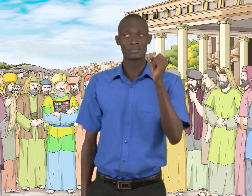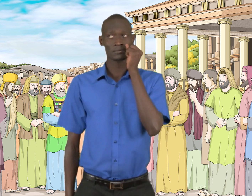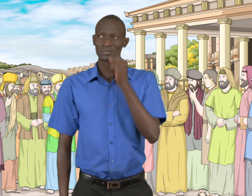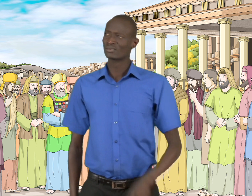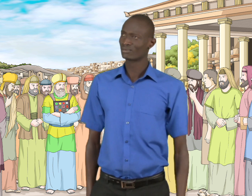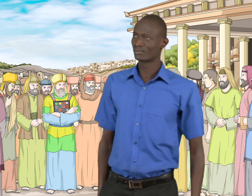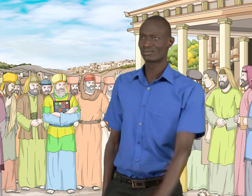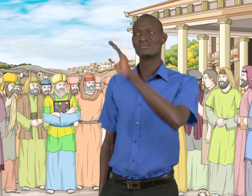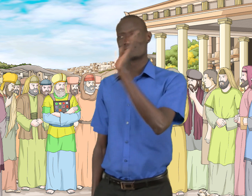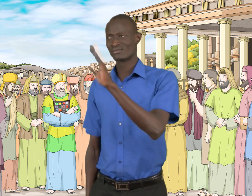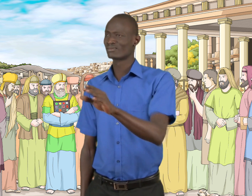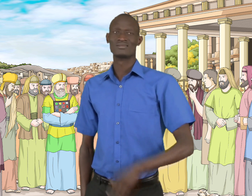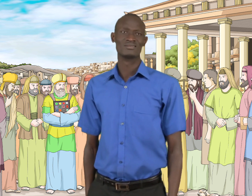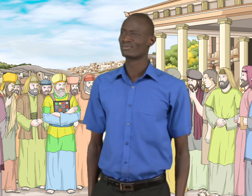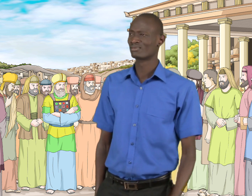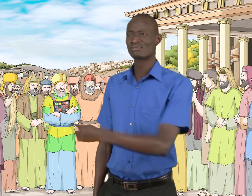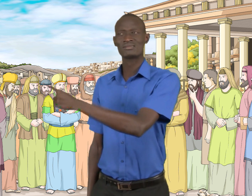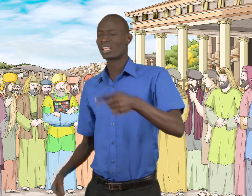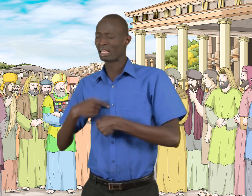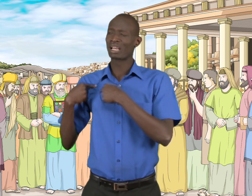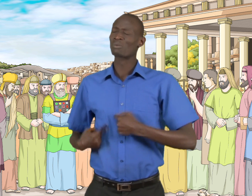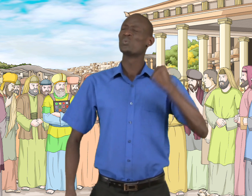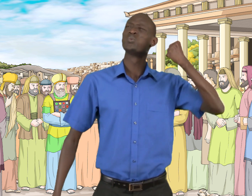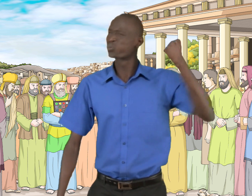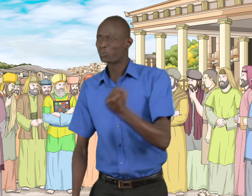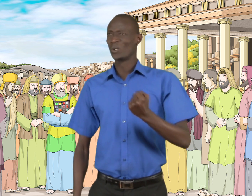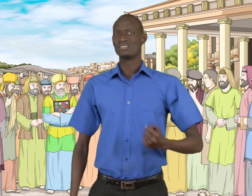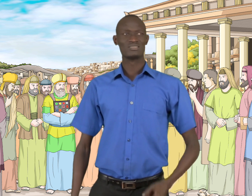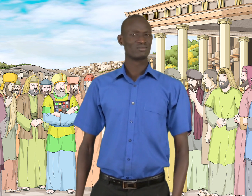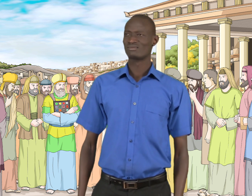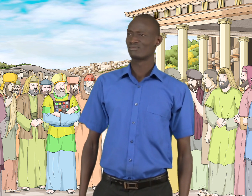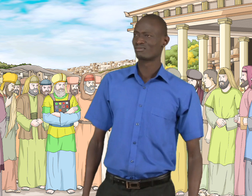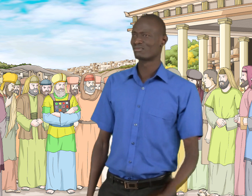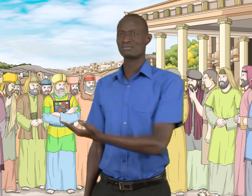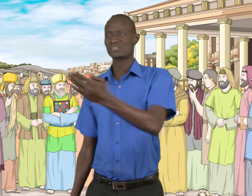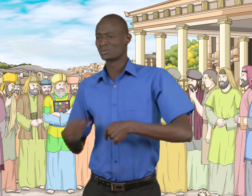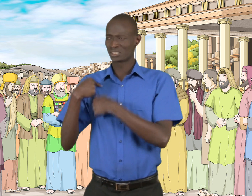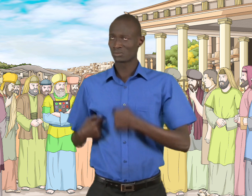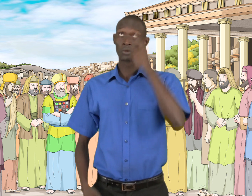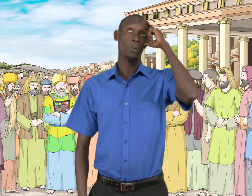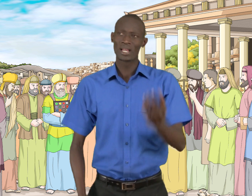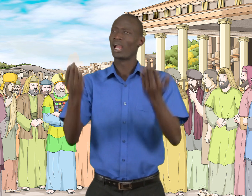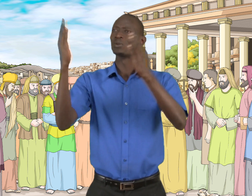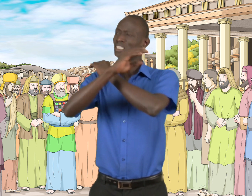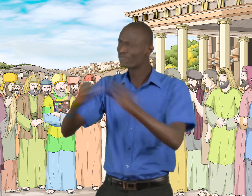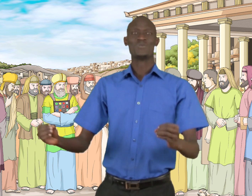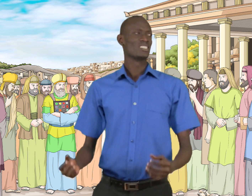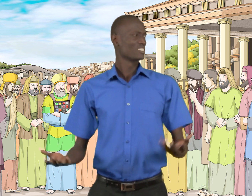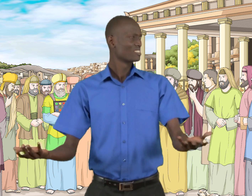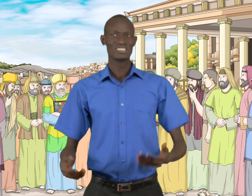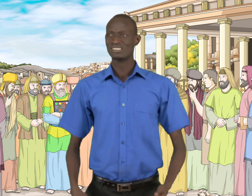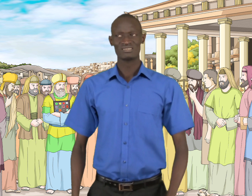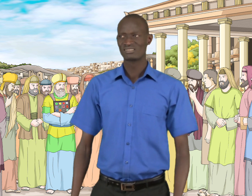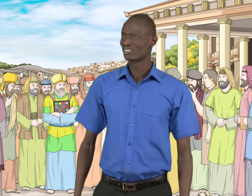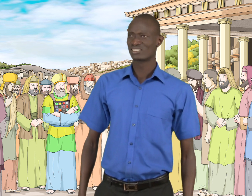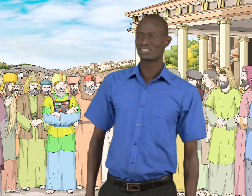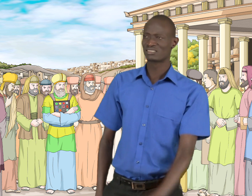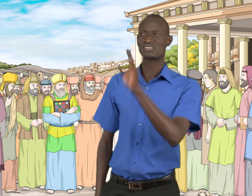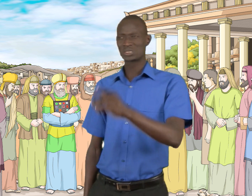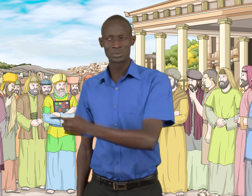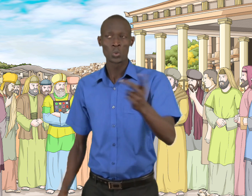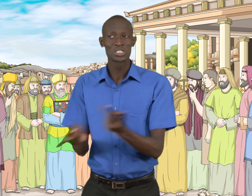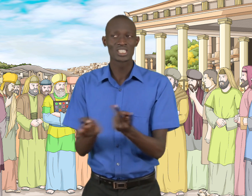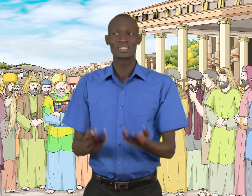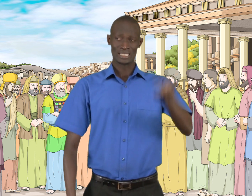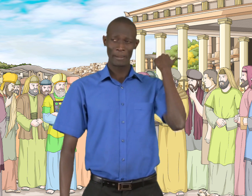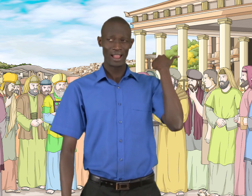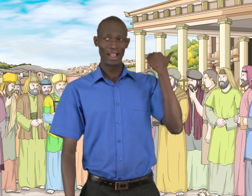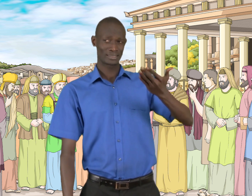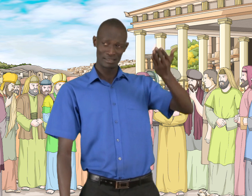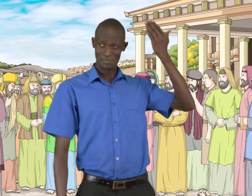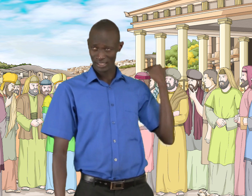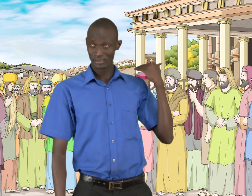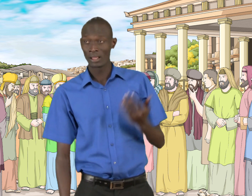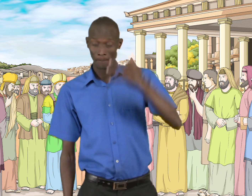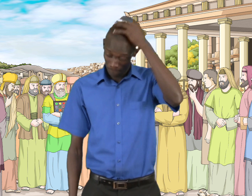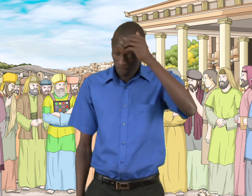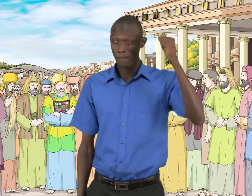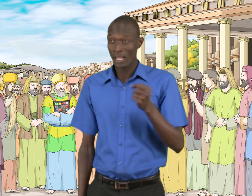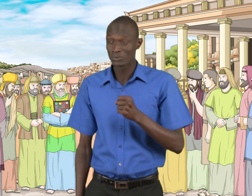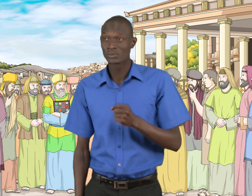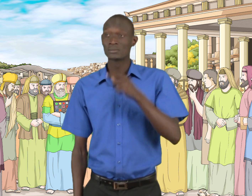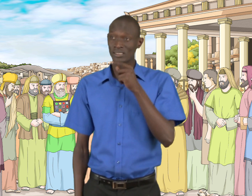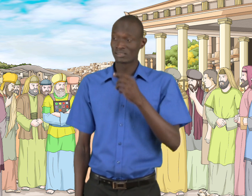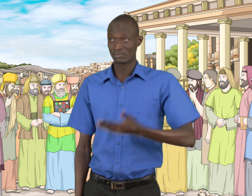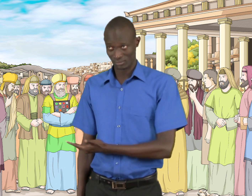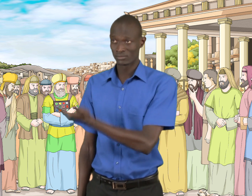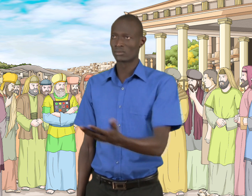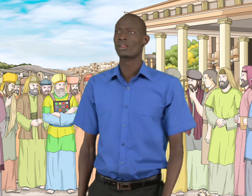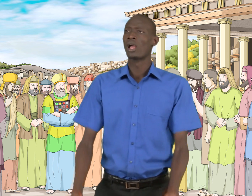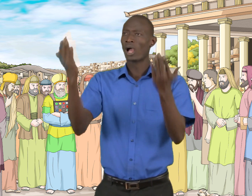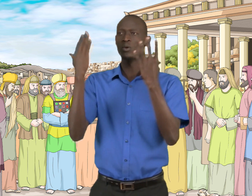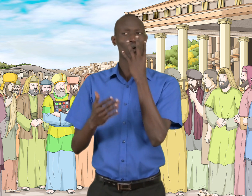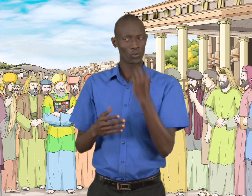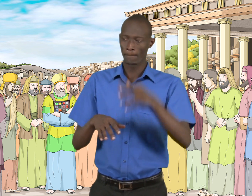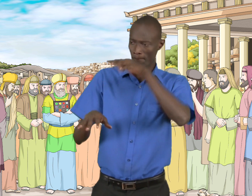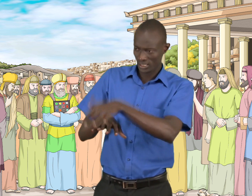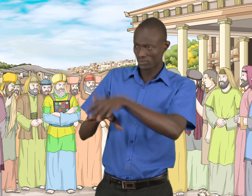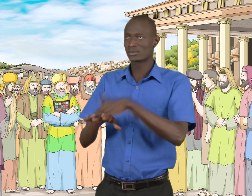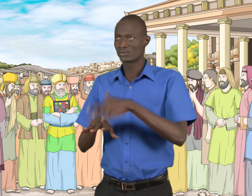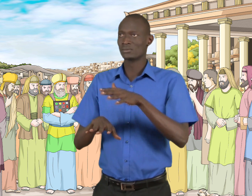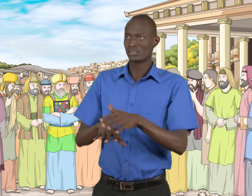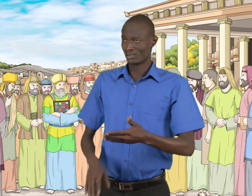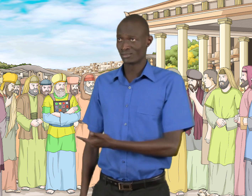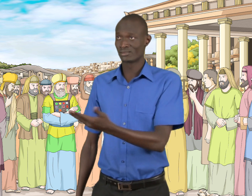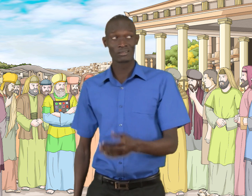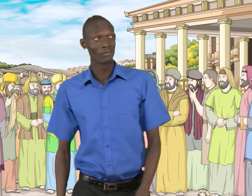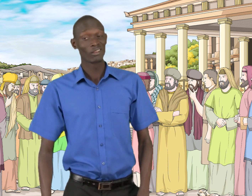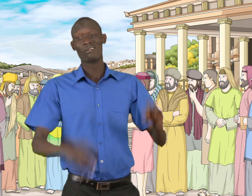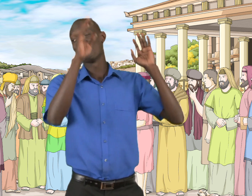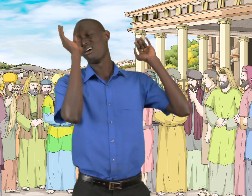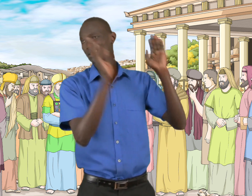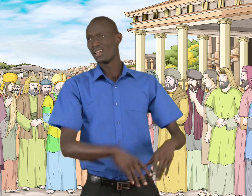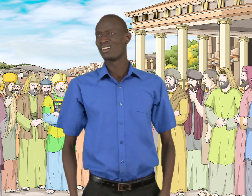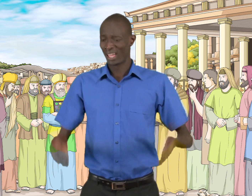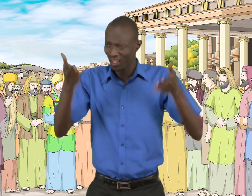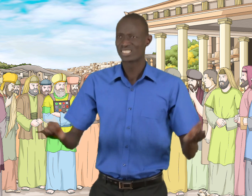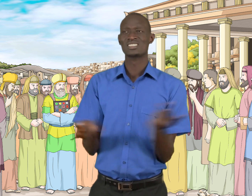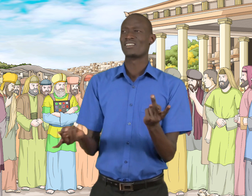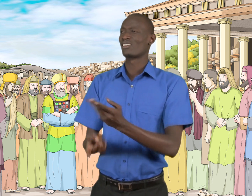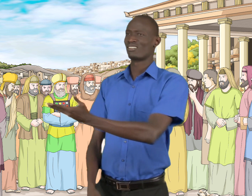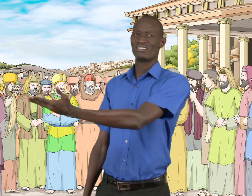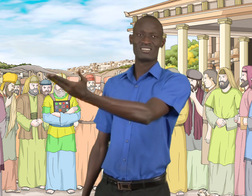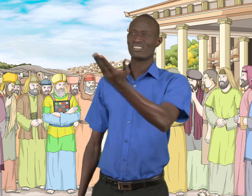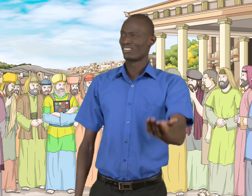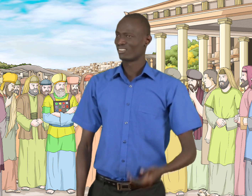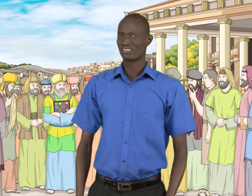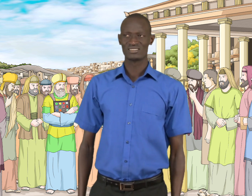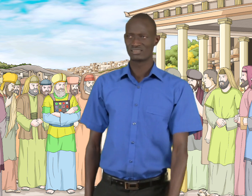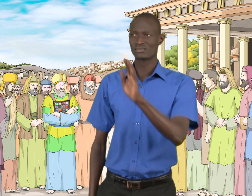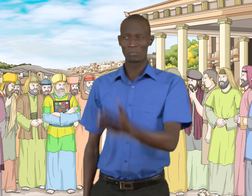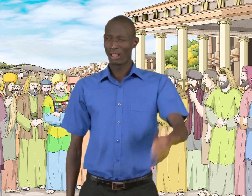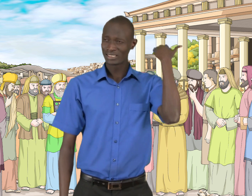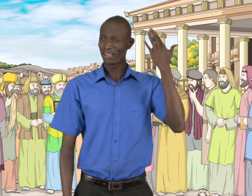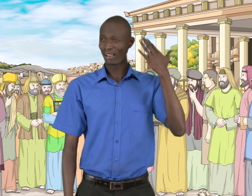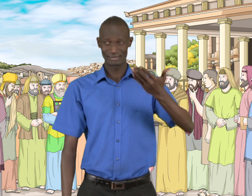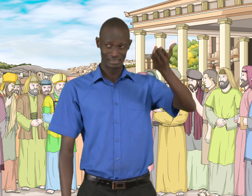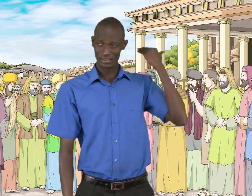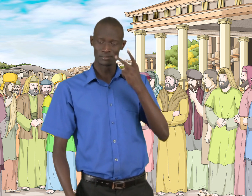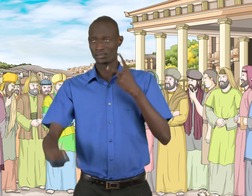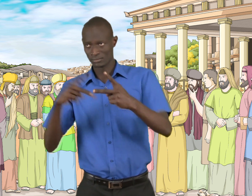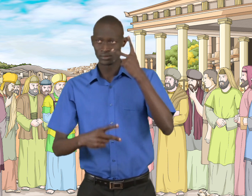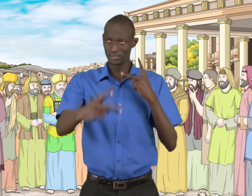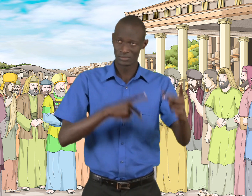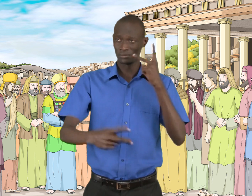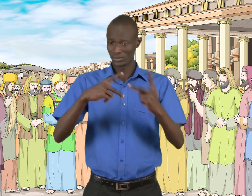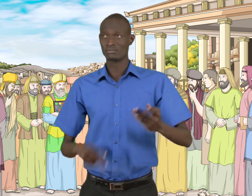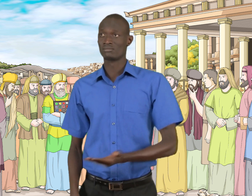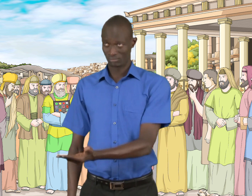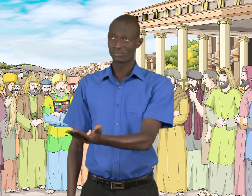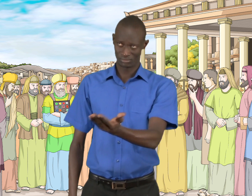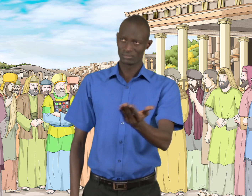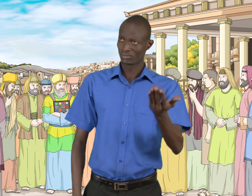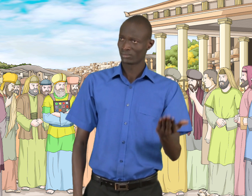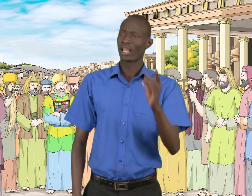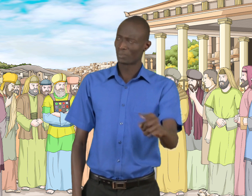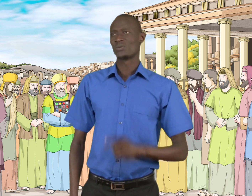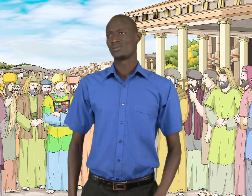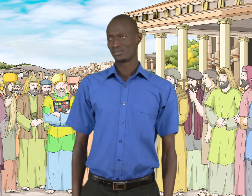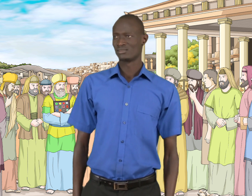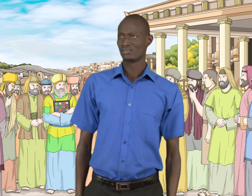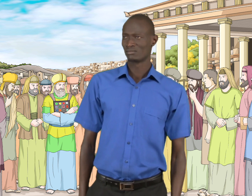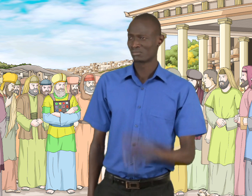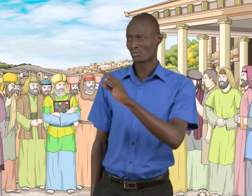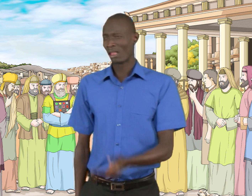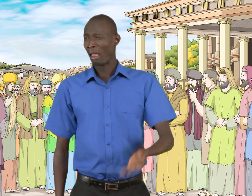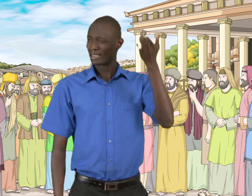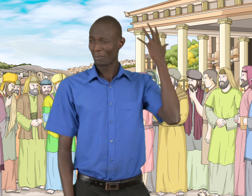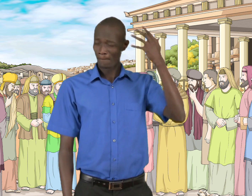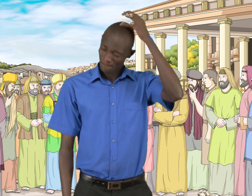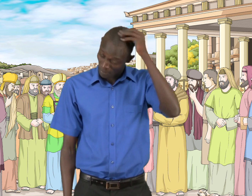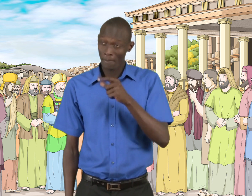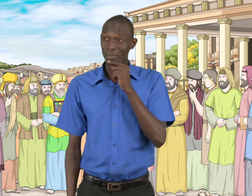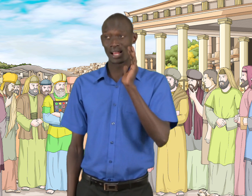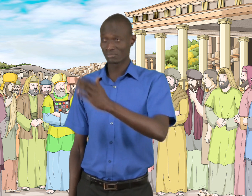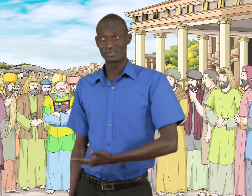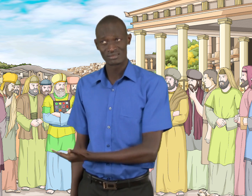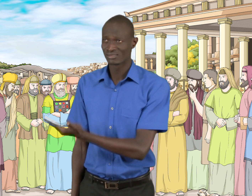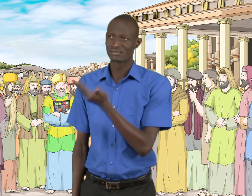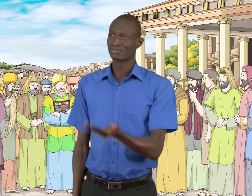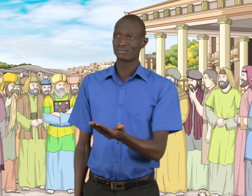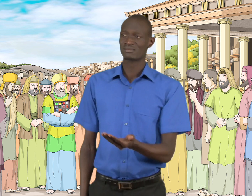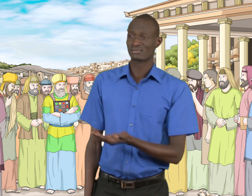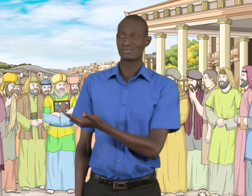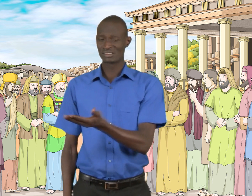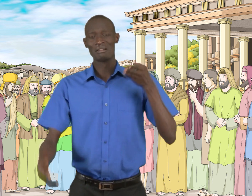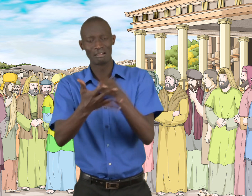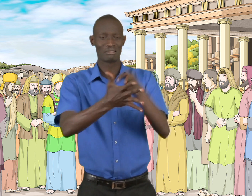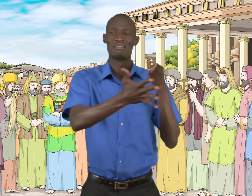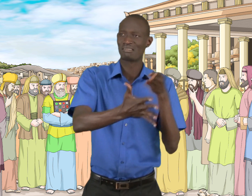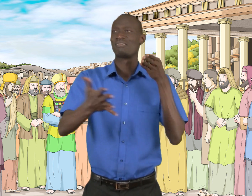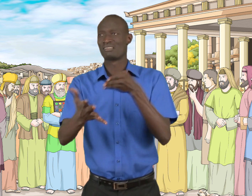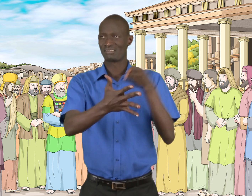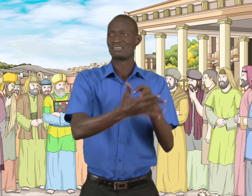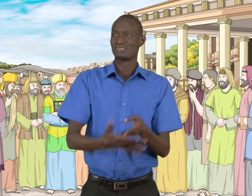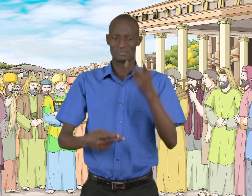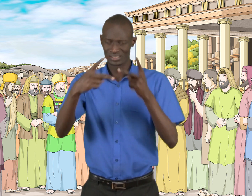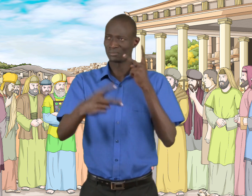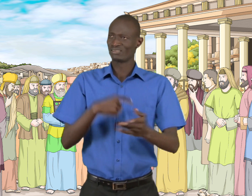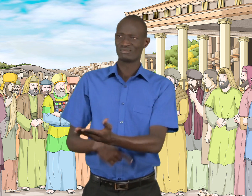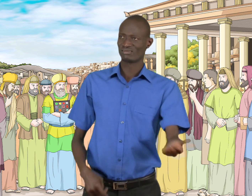You stiff-necked people with uncircumcised hearts and ears! You always resist the Holy Spirit, just as your fathers did.